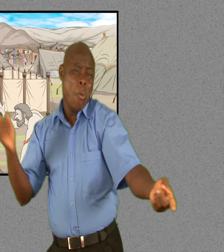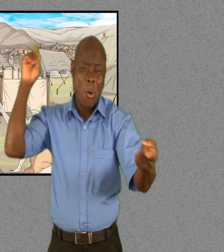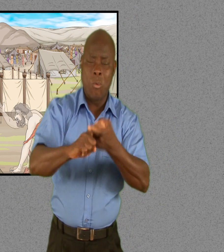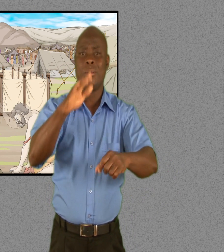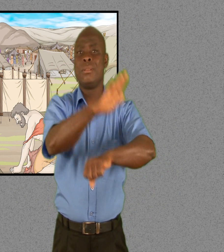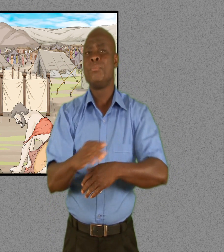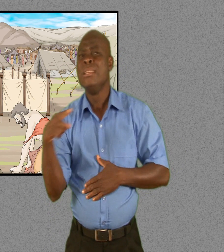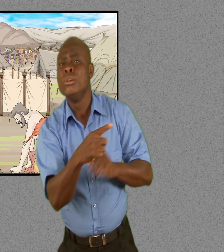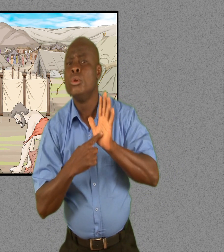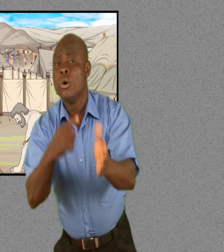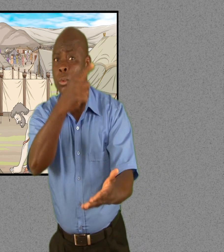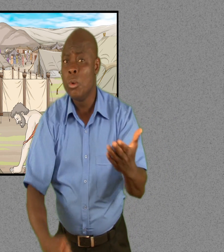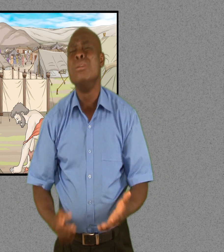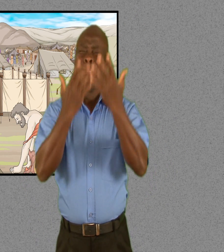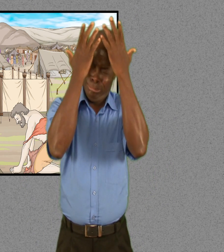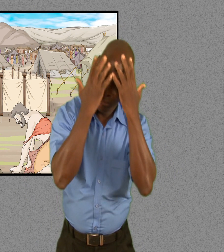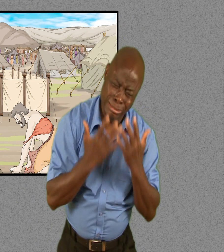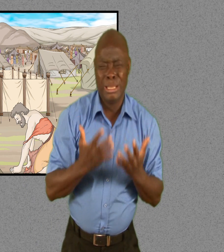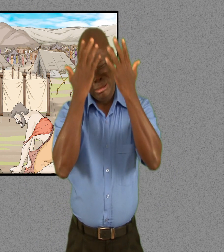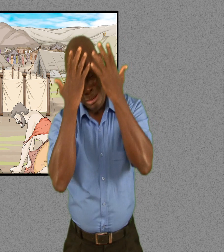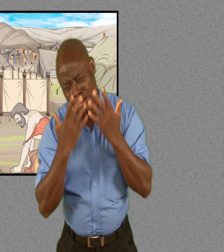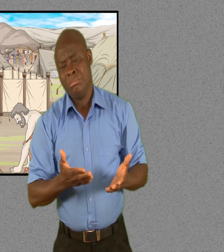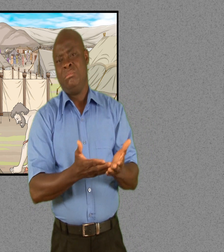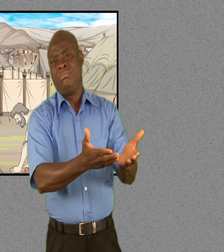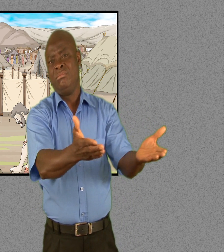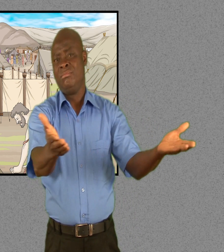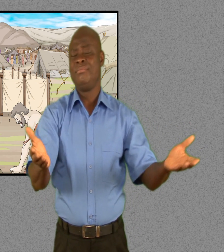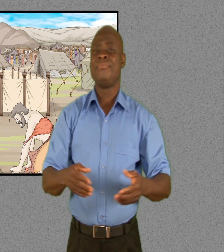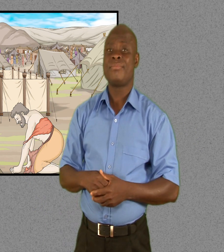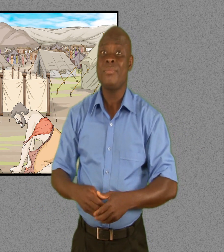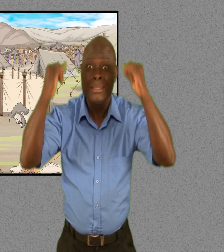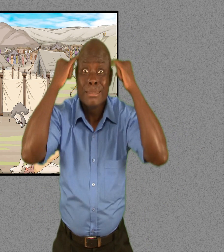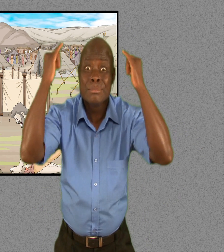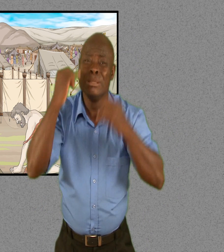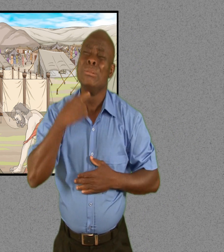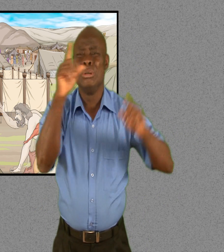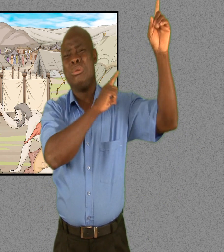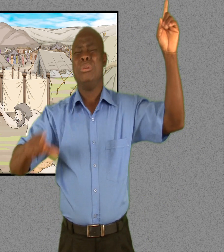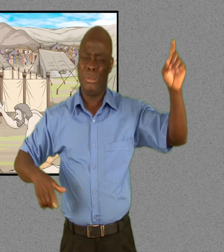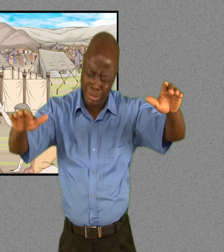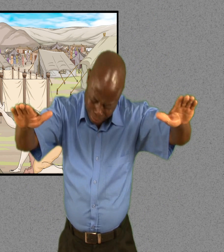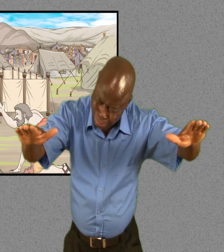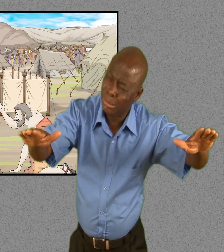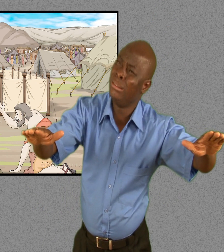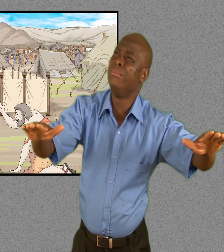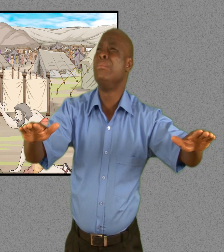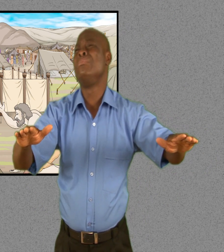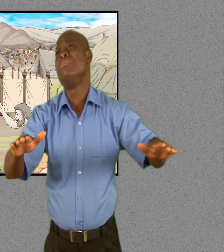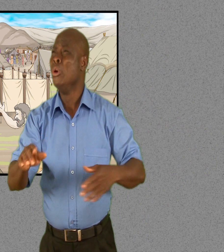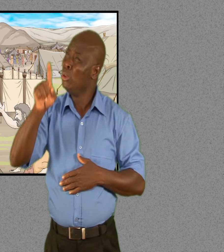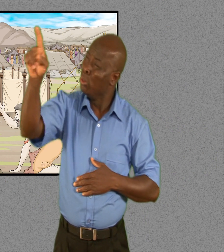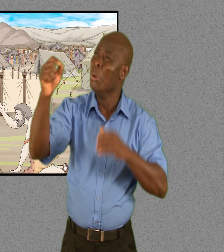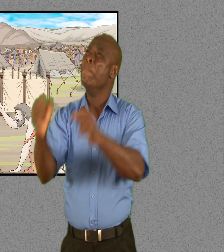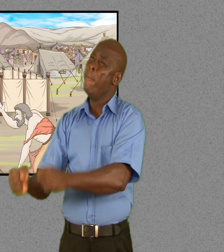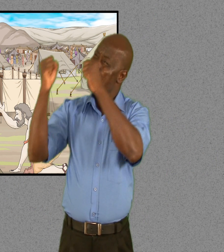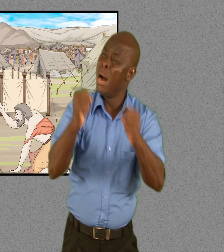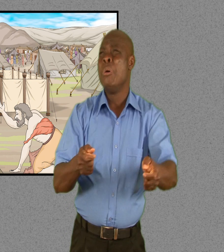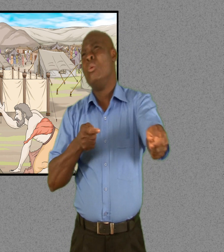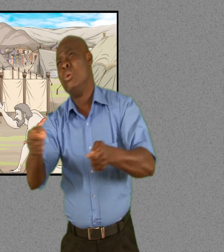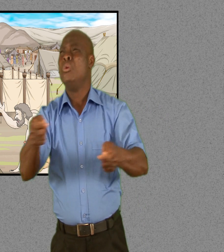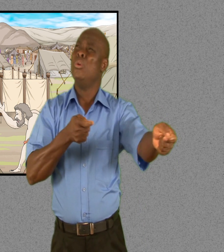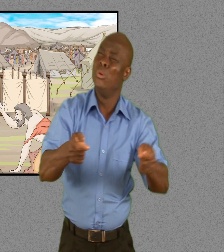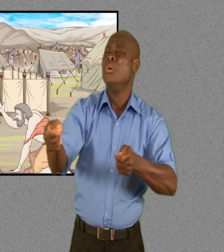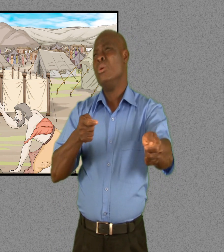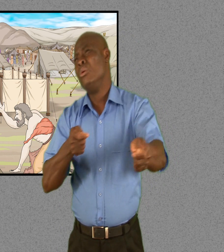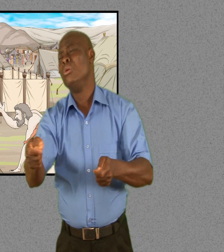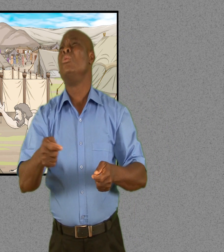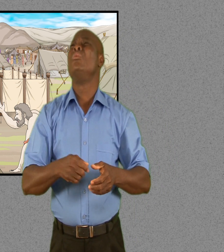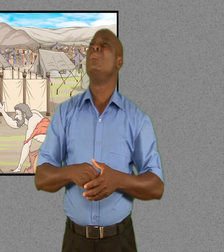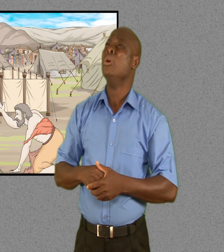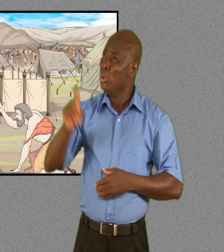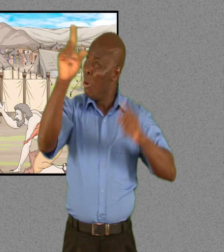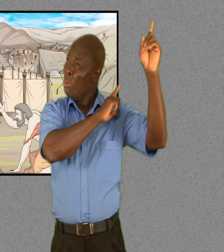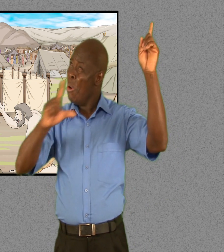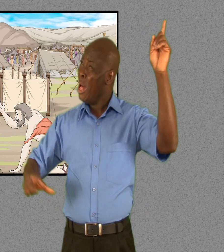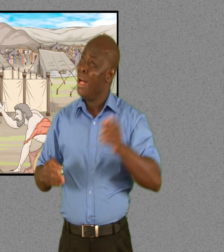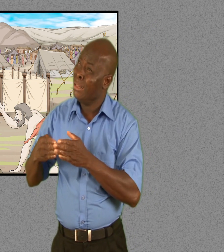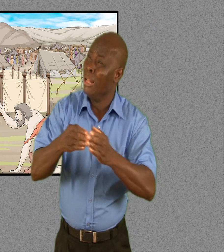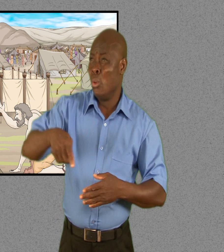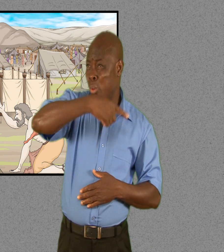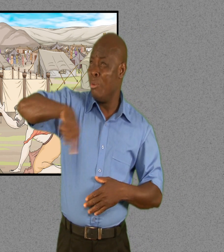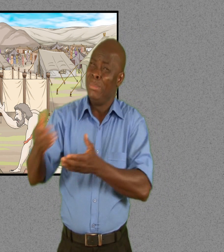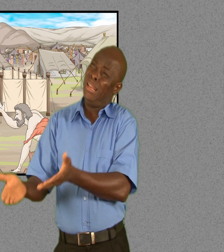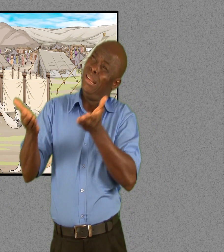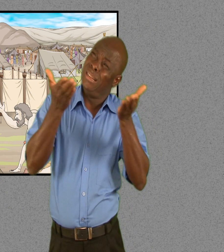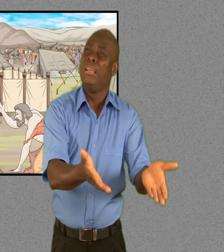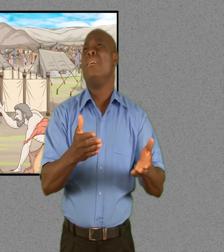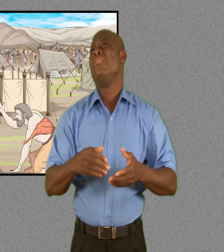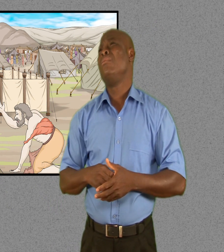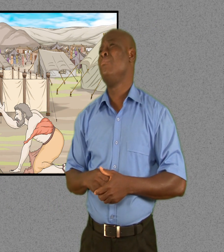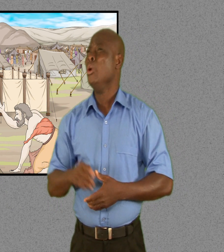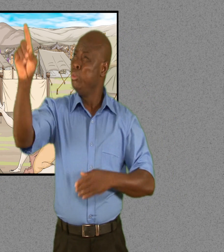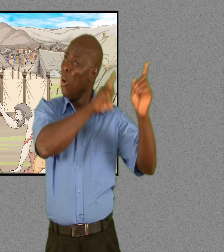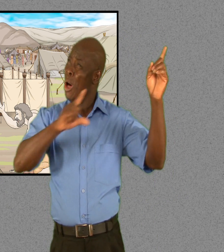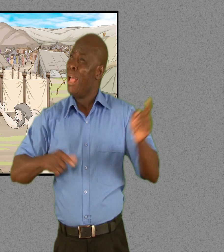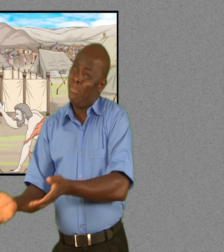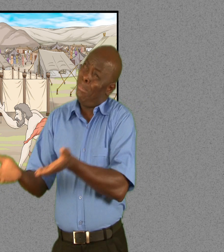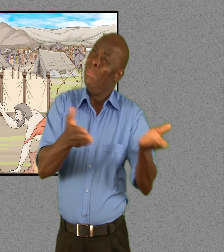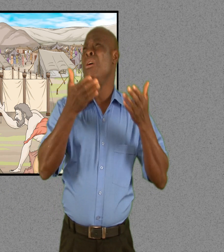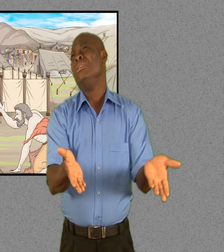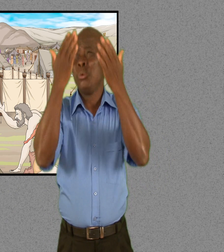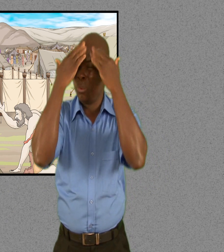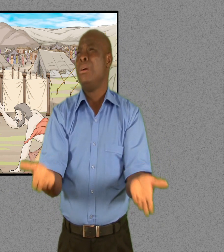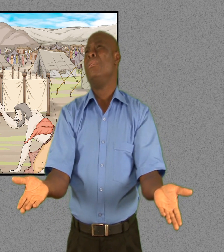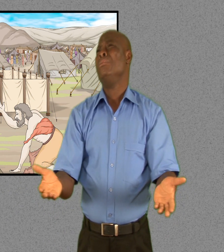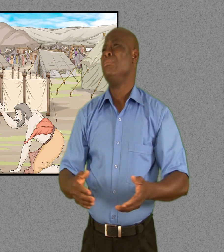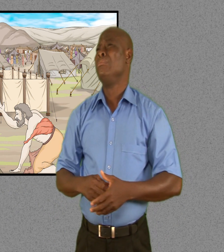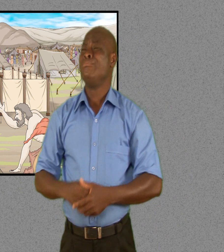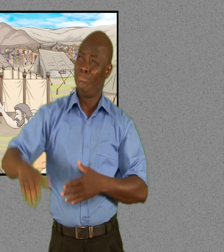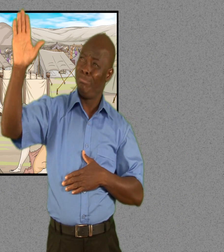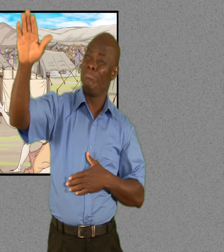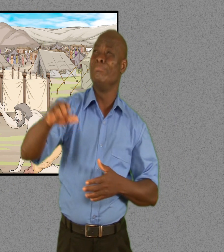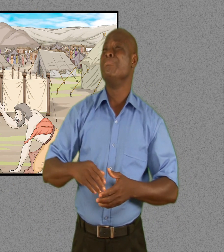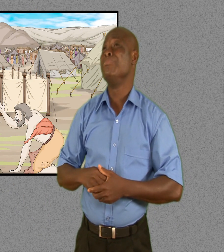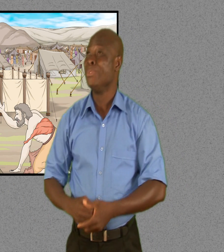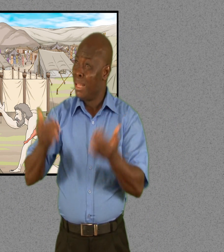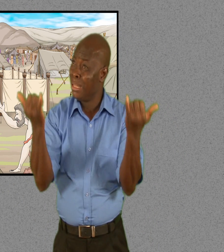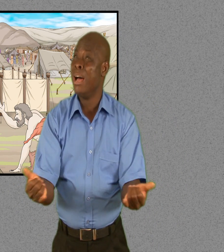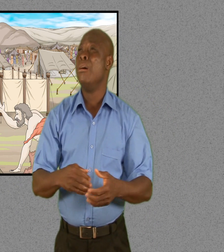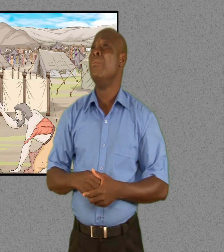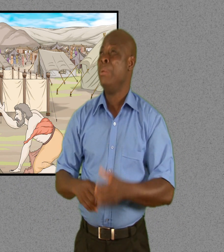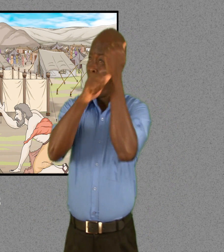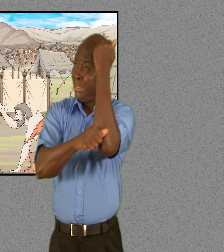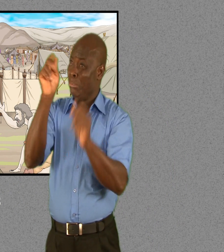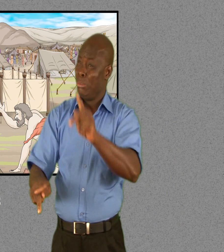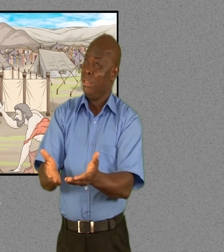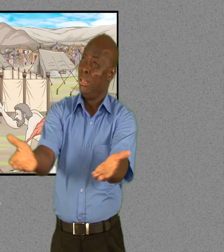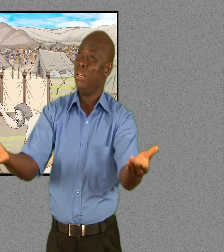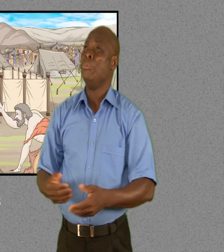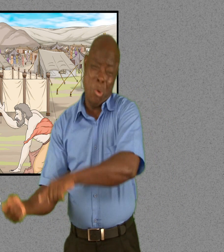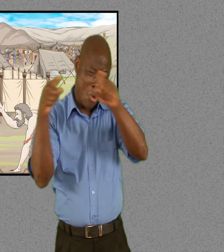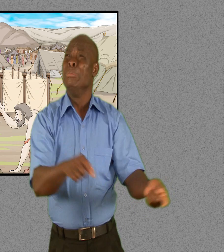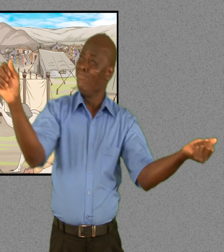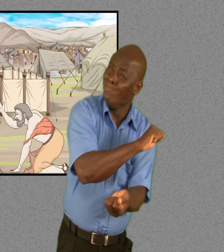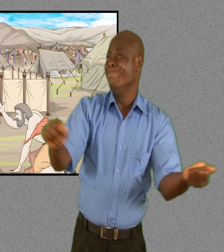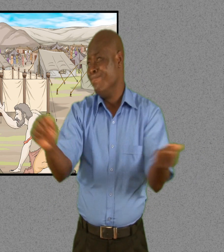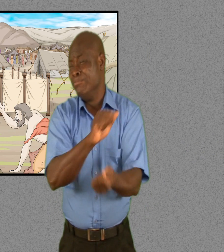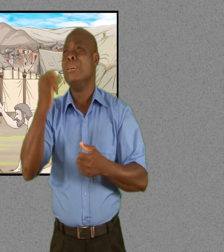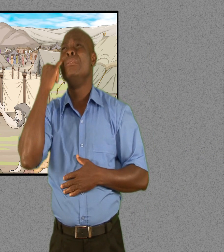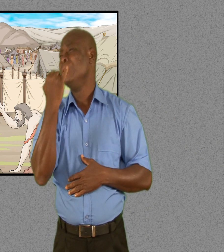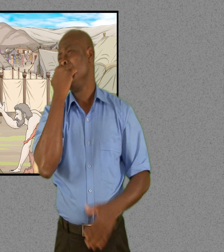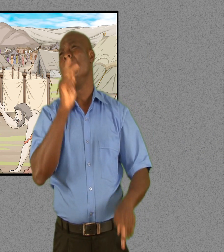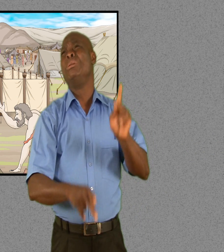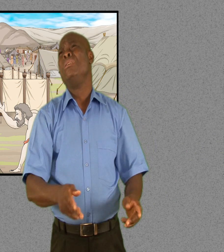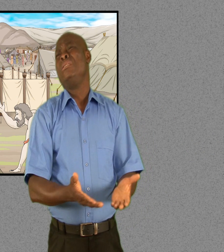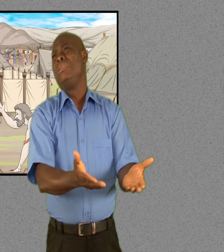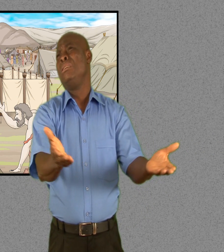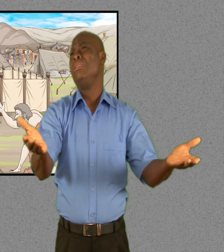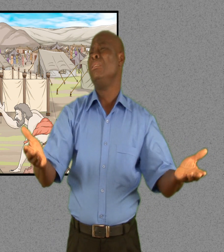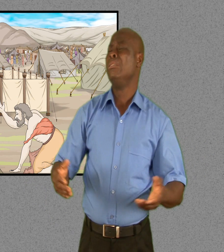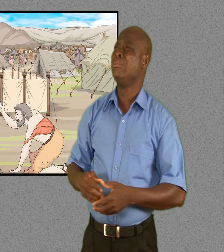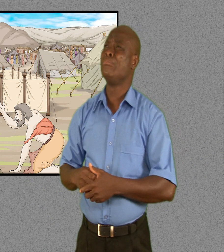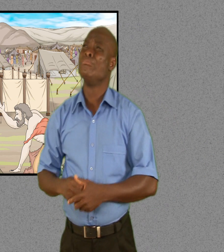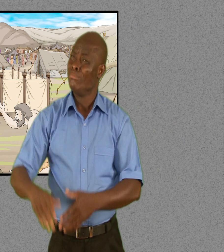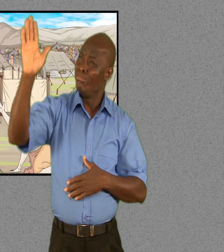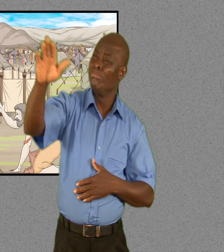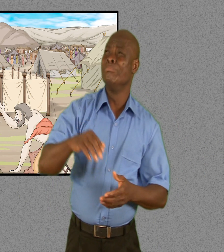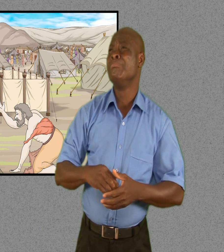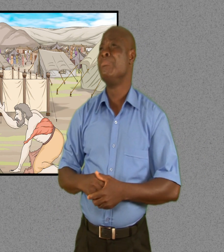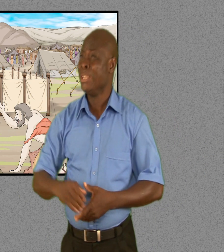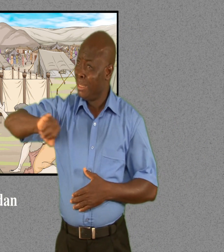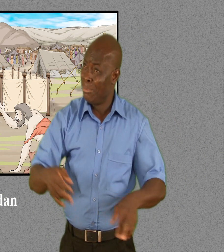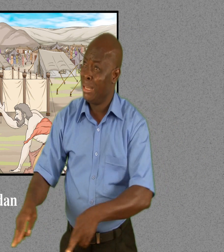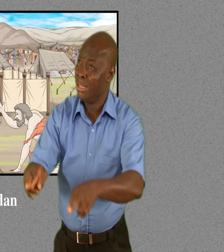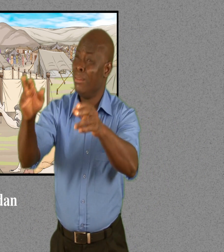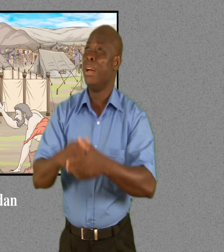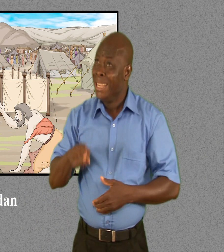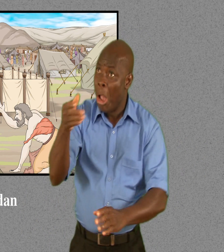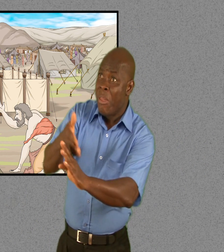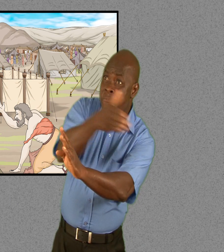“O, Lord GOD,” Joshua said, “why did You ever bring this people across the Jordan to deliver us into the hand of the Amorites to be destroyed?